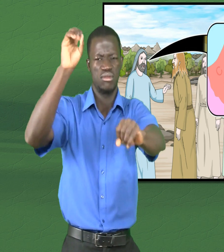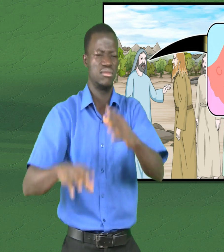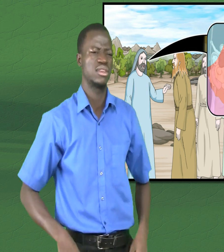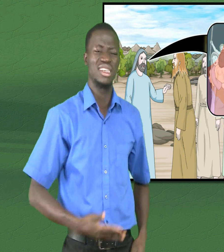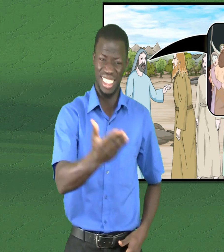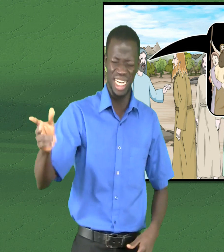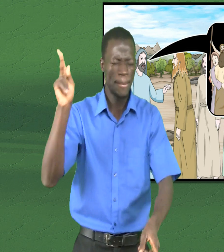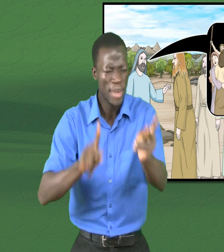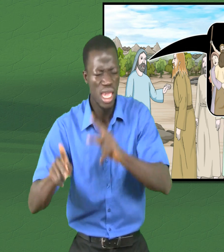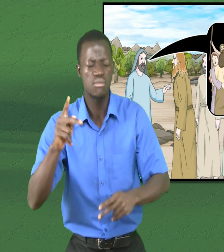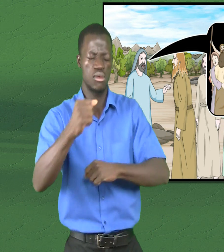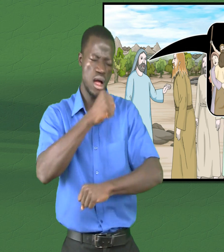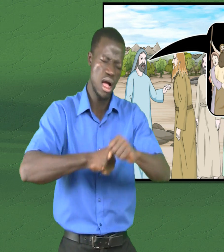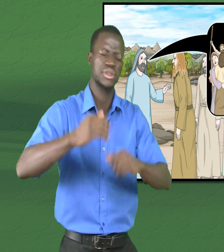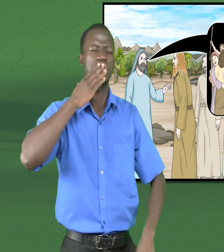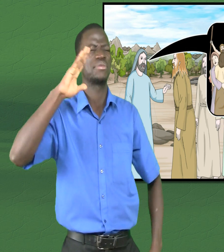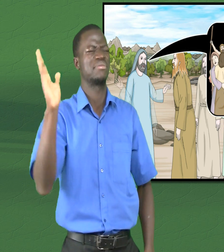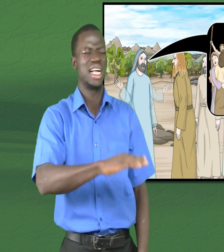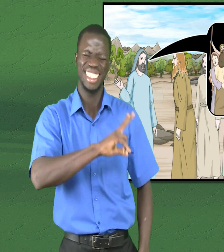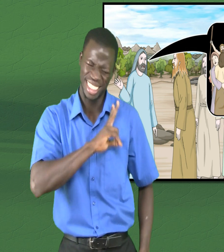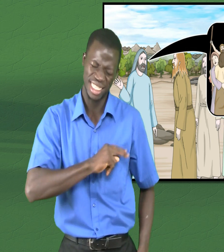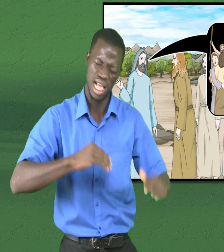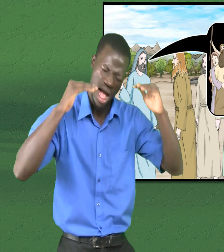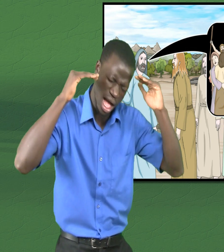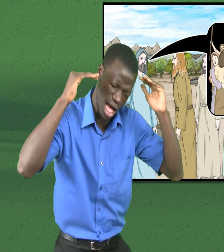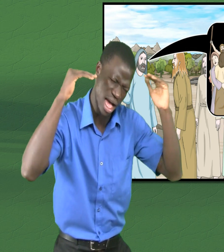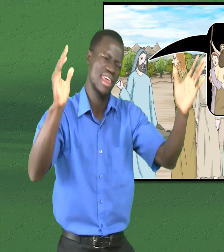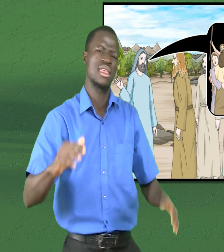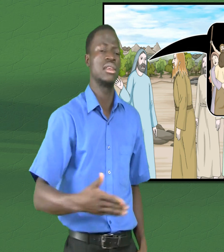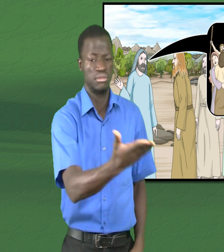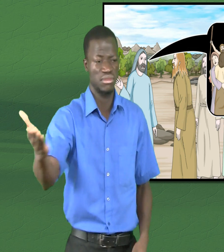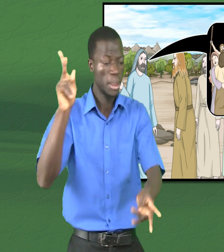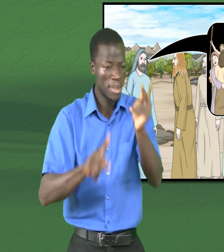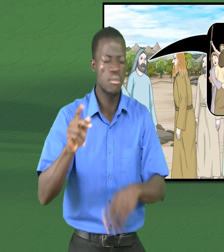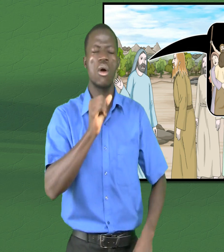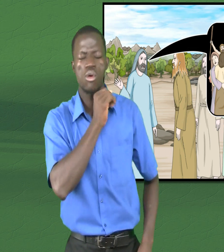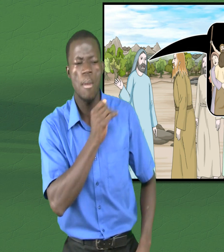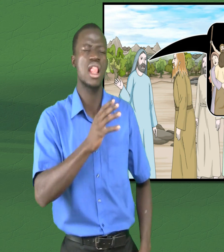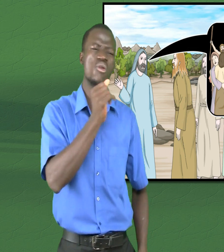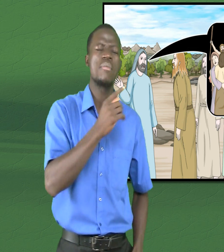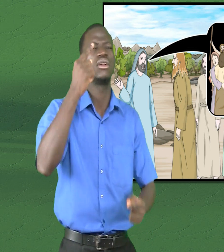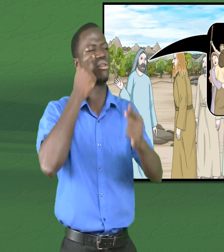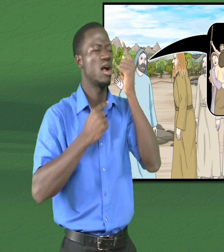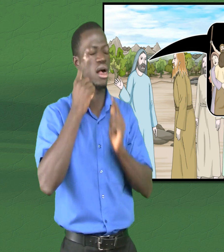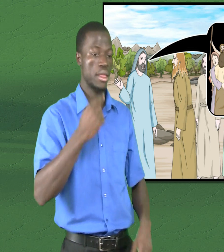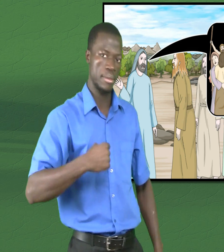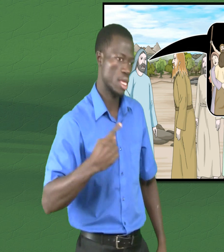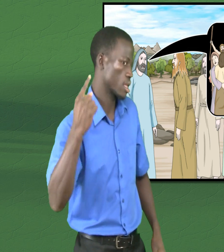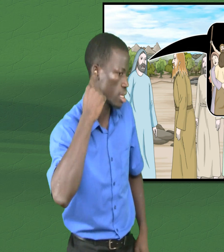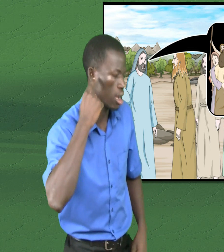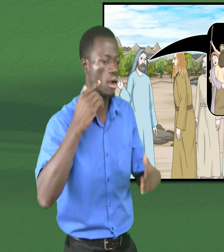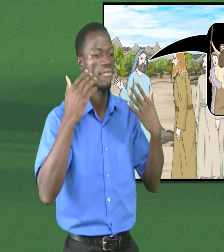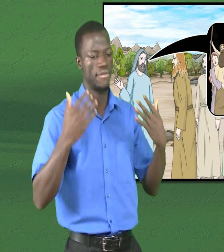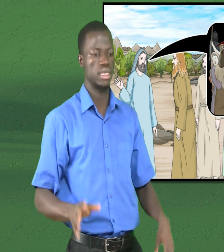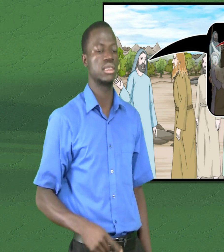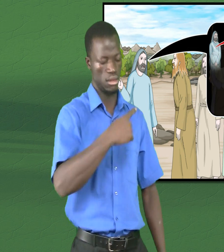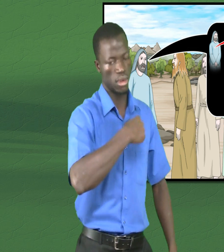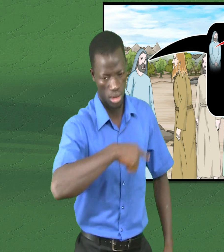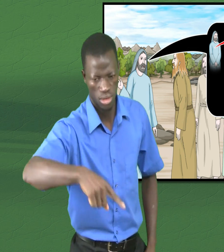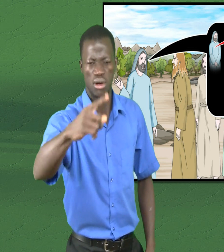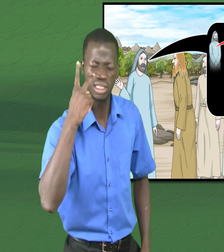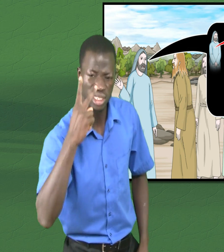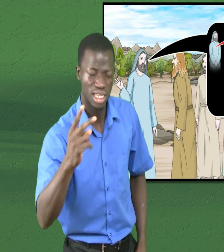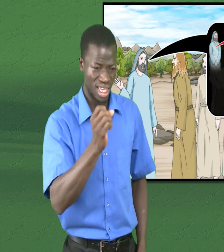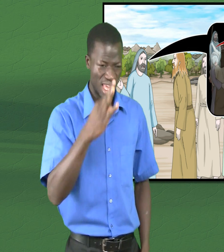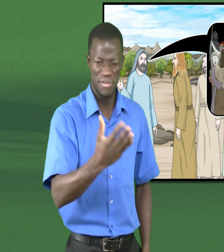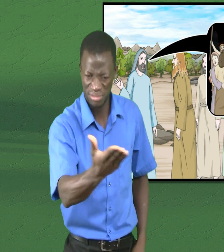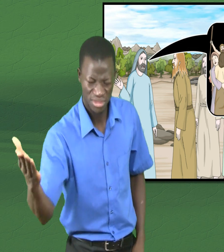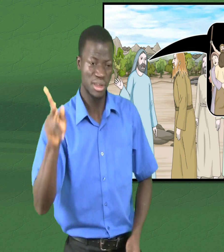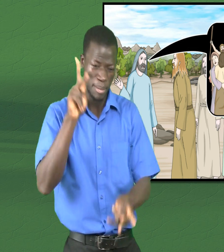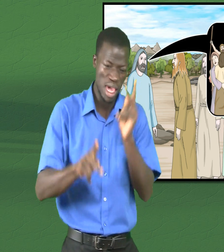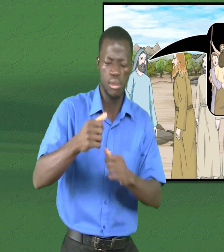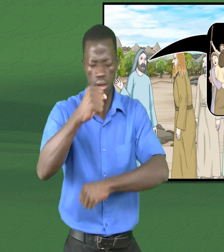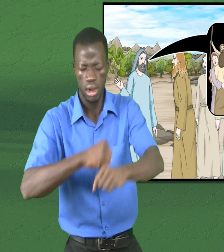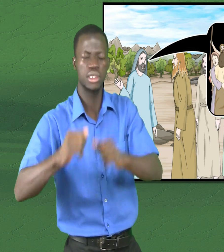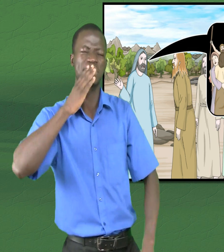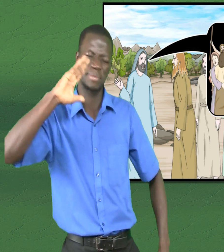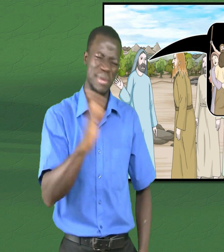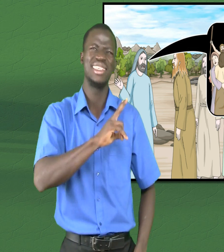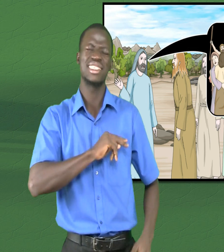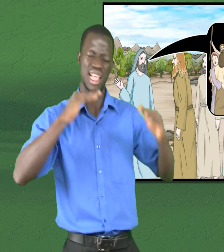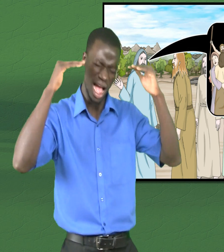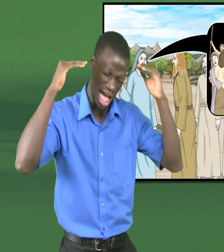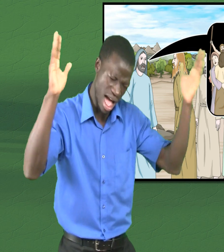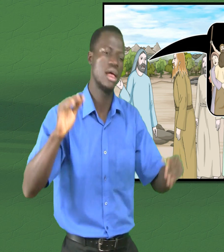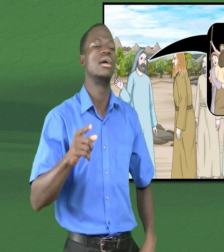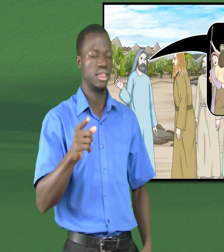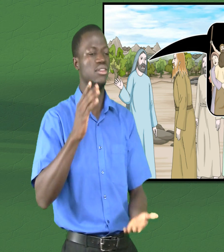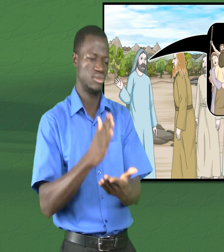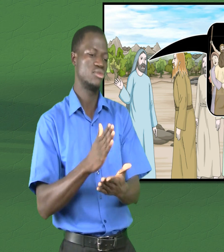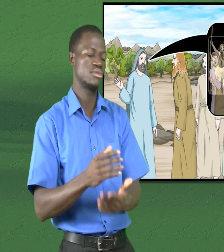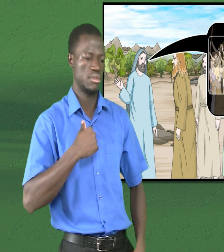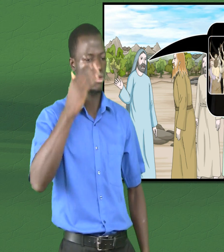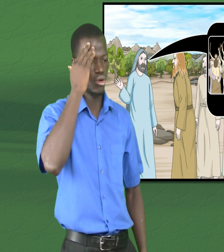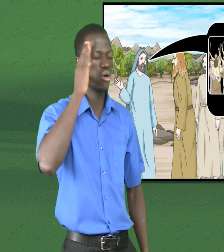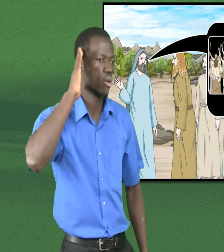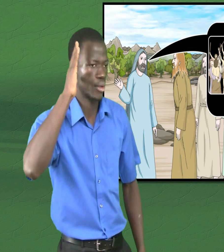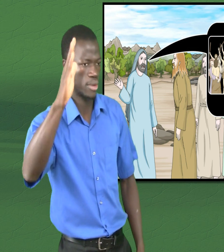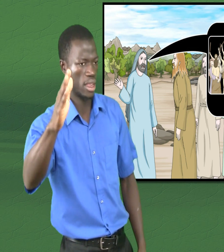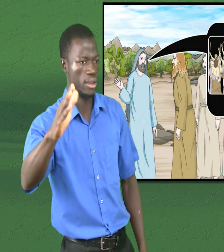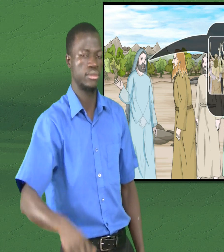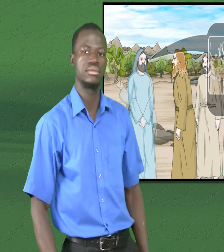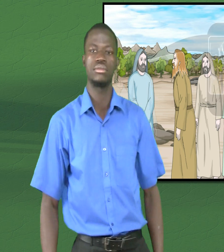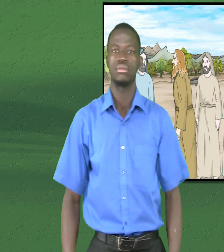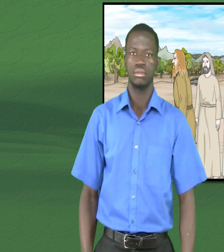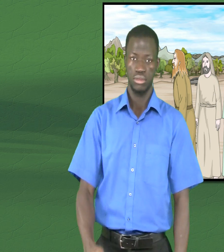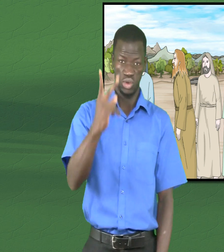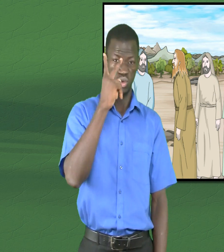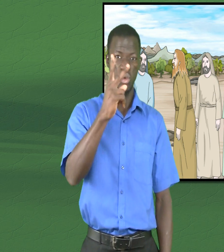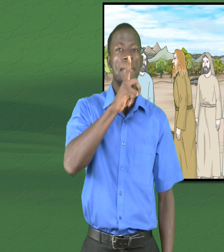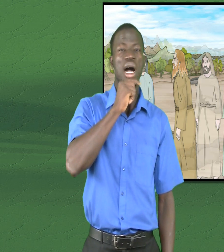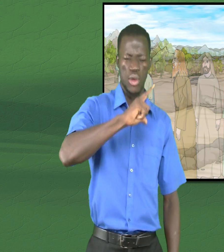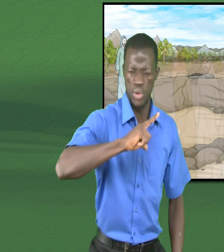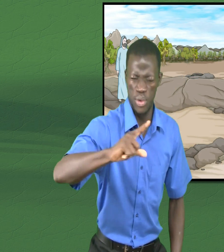Because their sin is so grievous, I will go down to see if their actions fully justify the outcry that has reached Me.